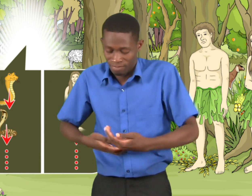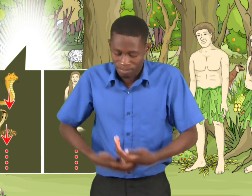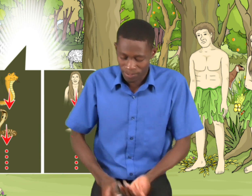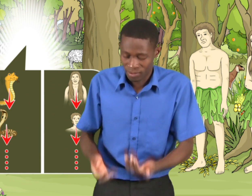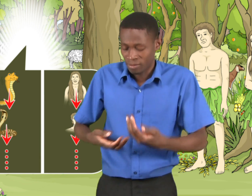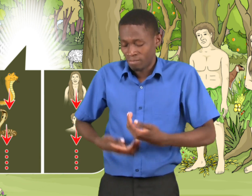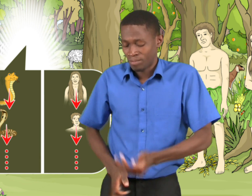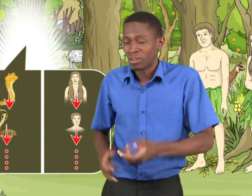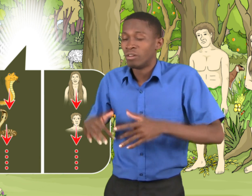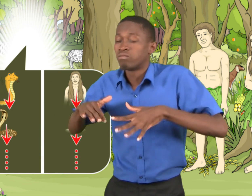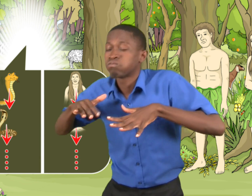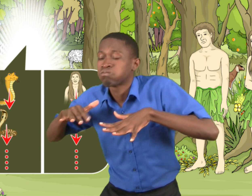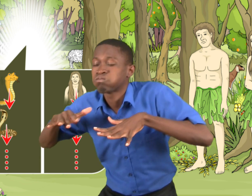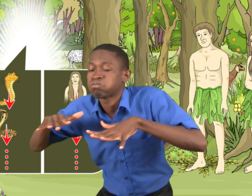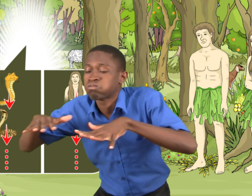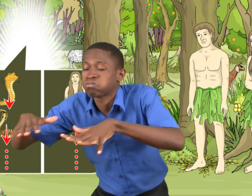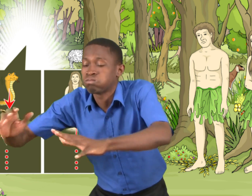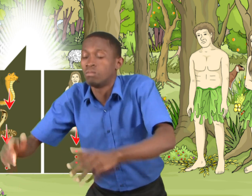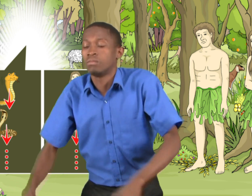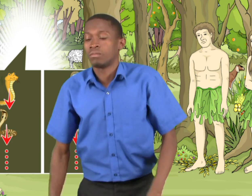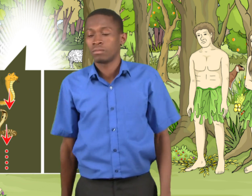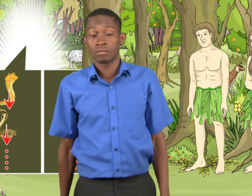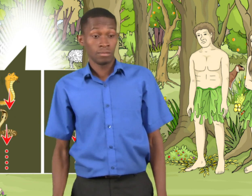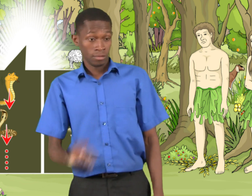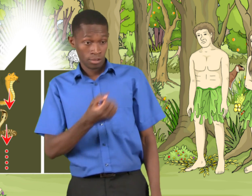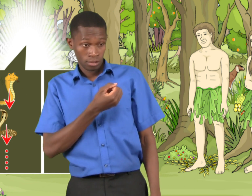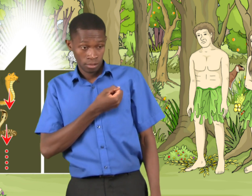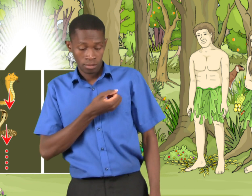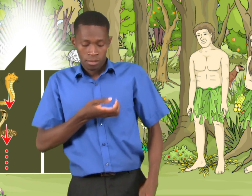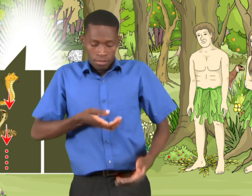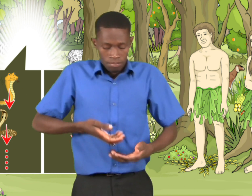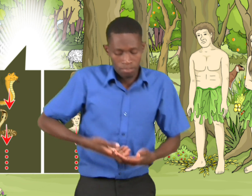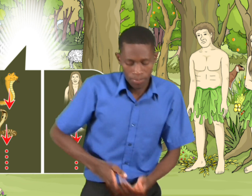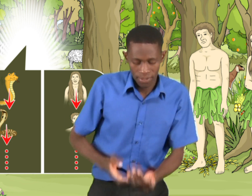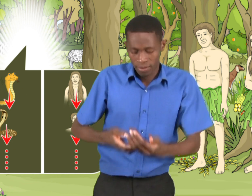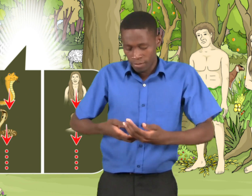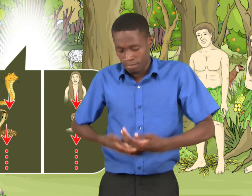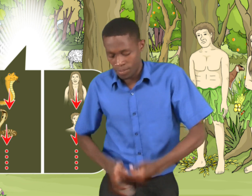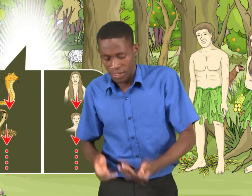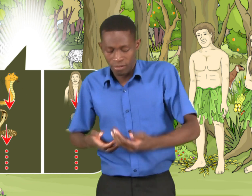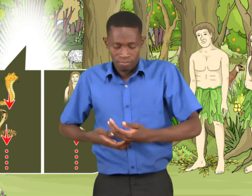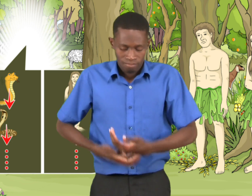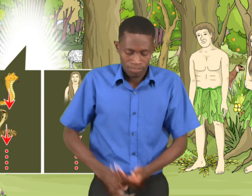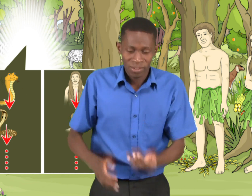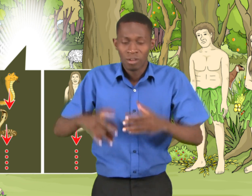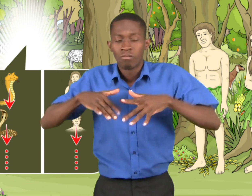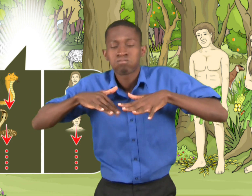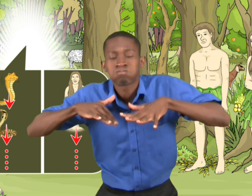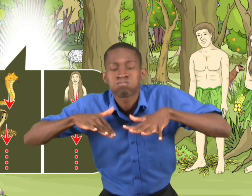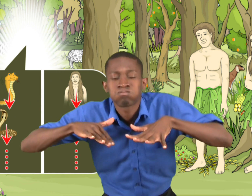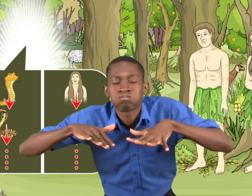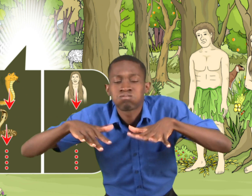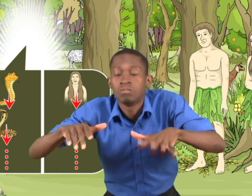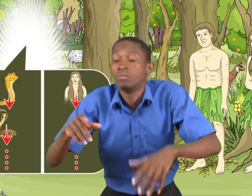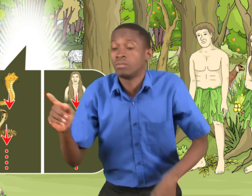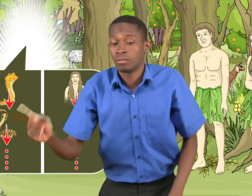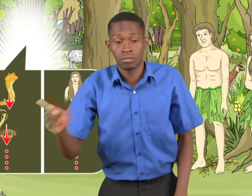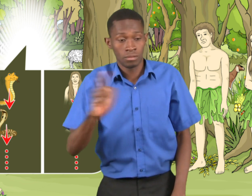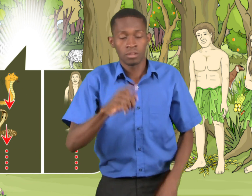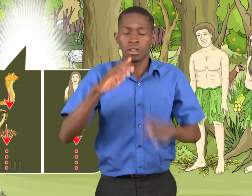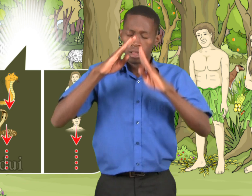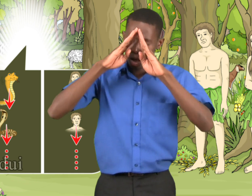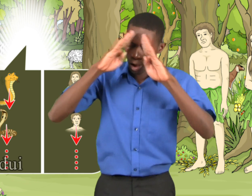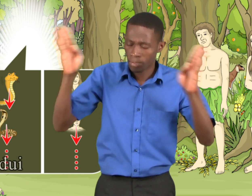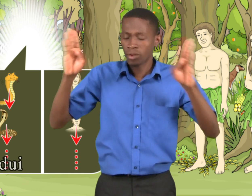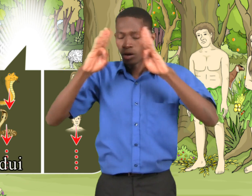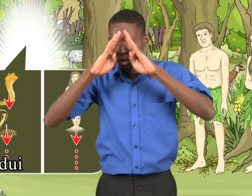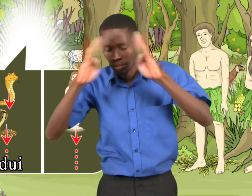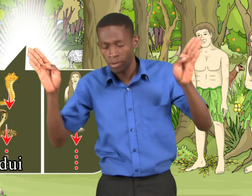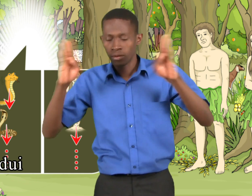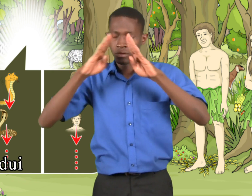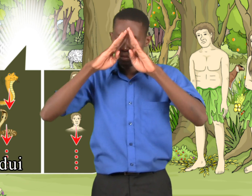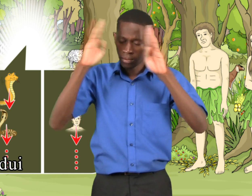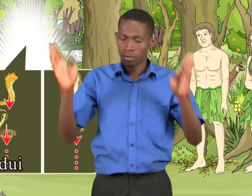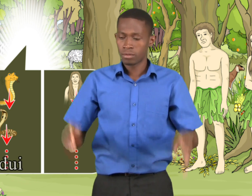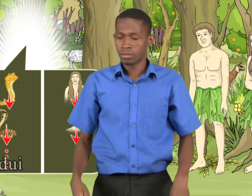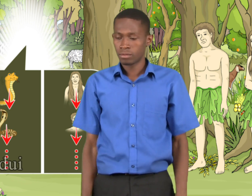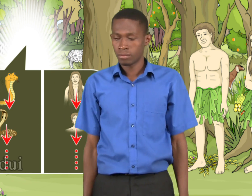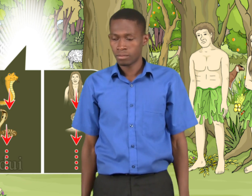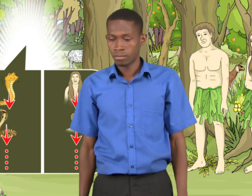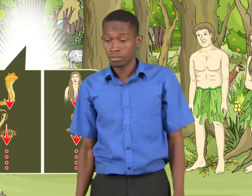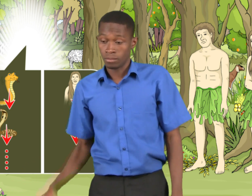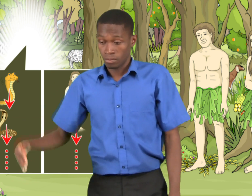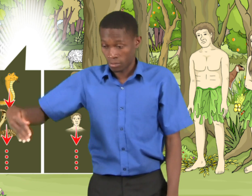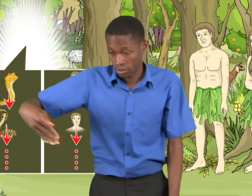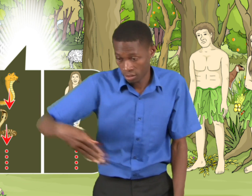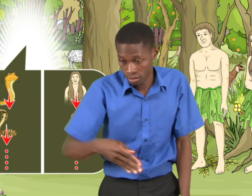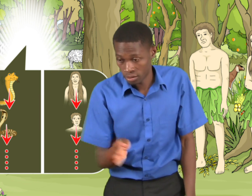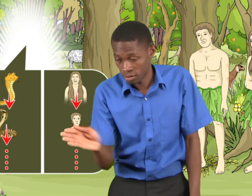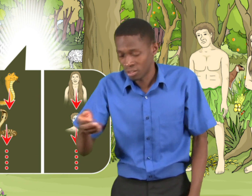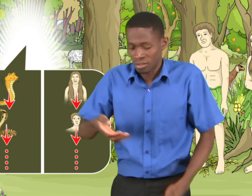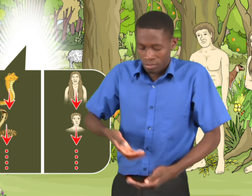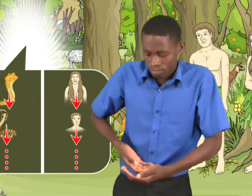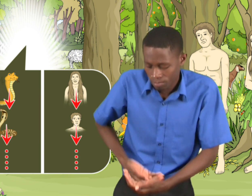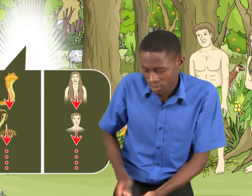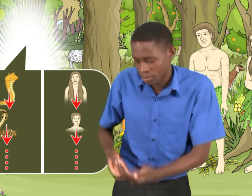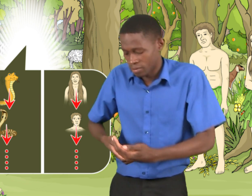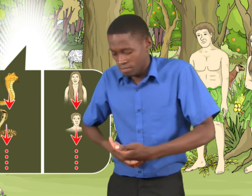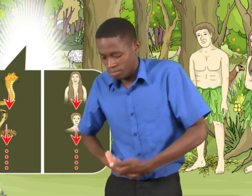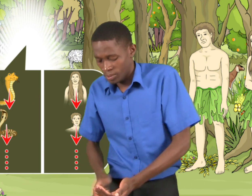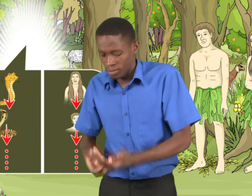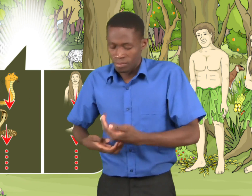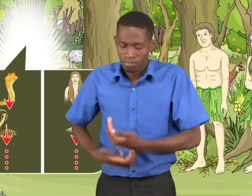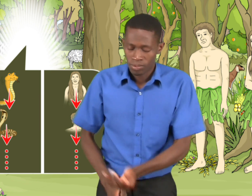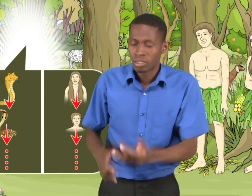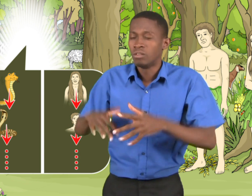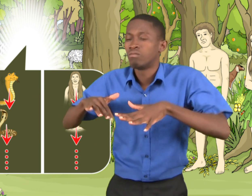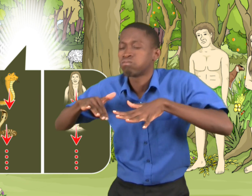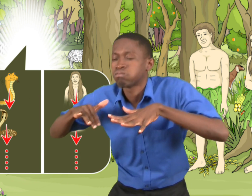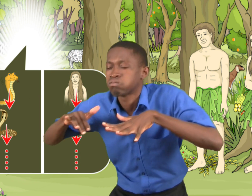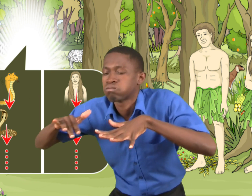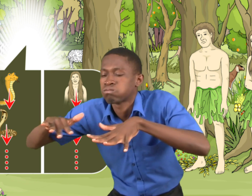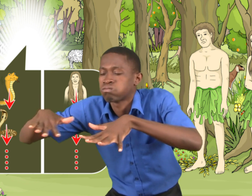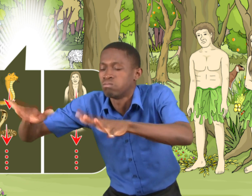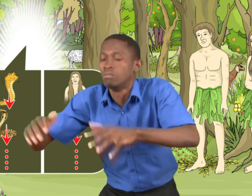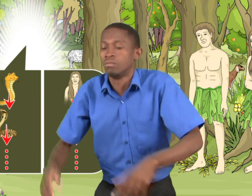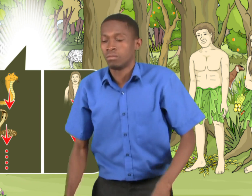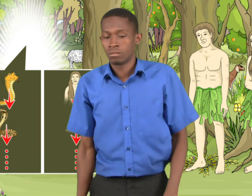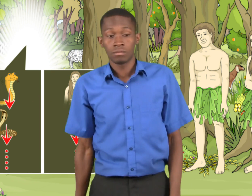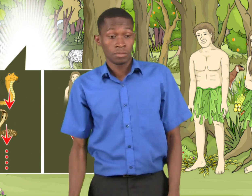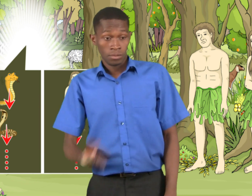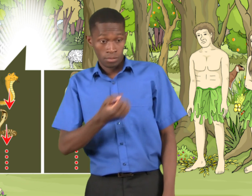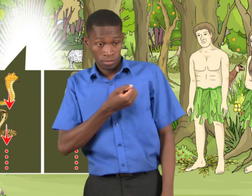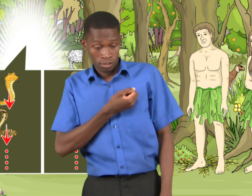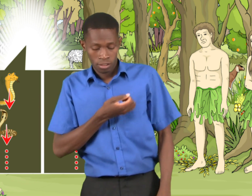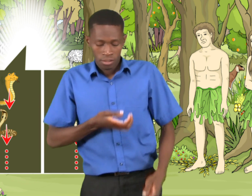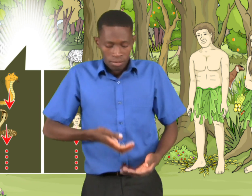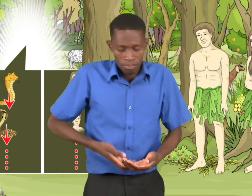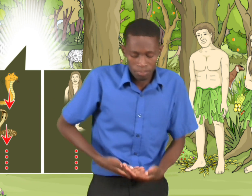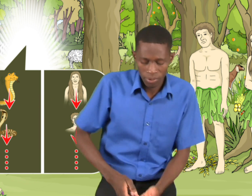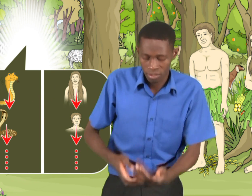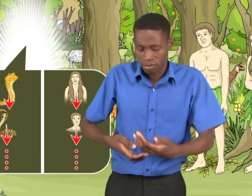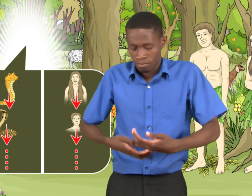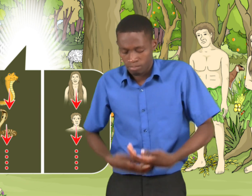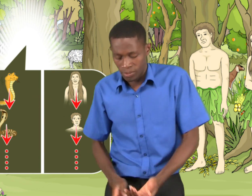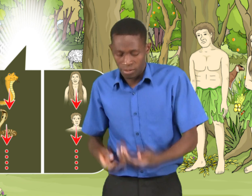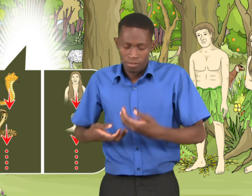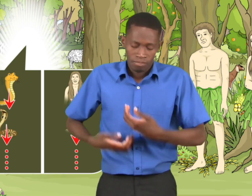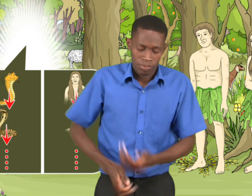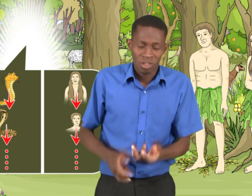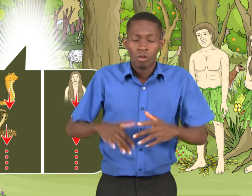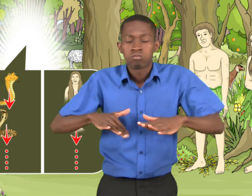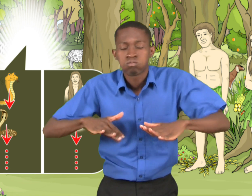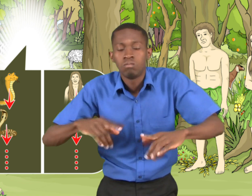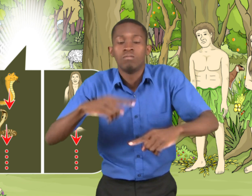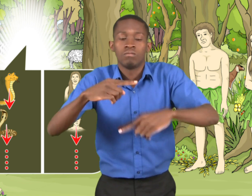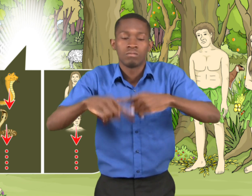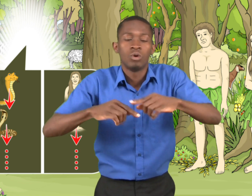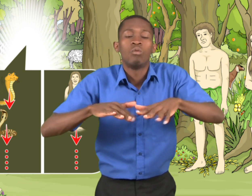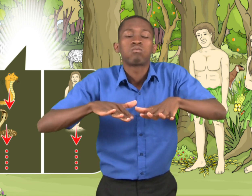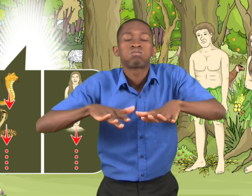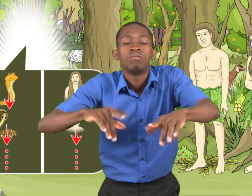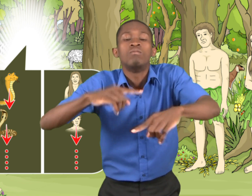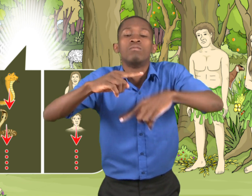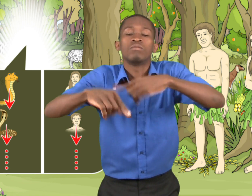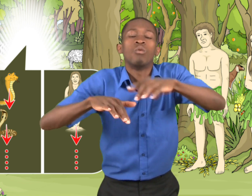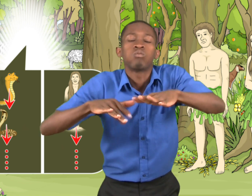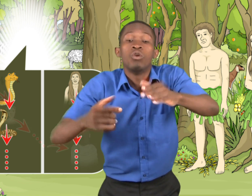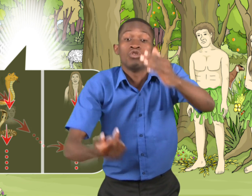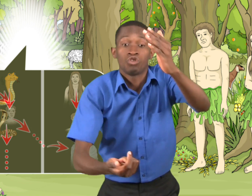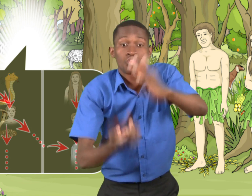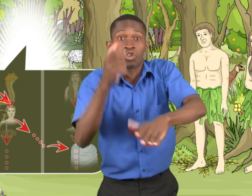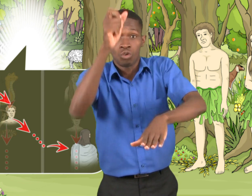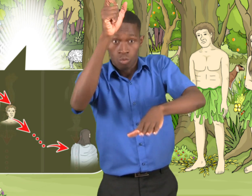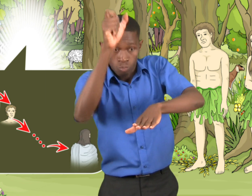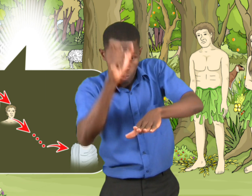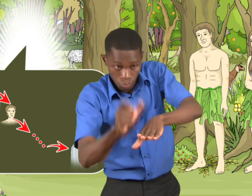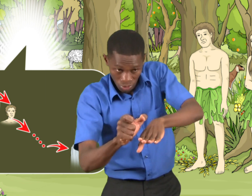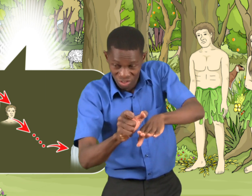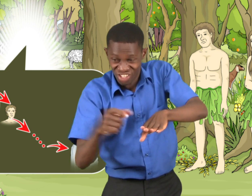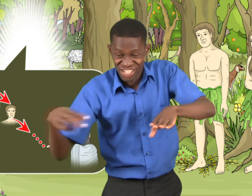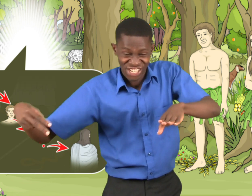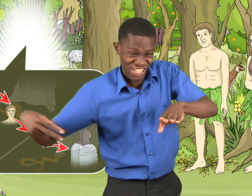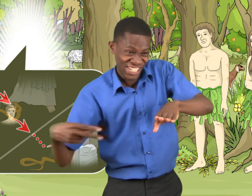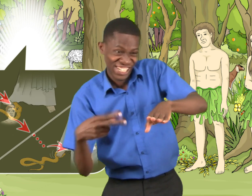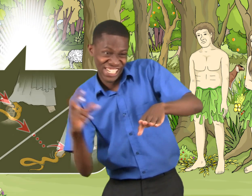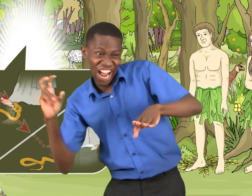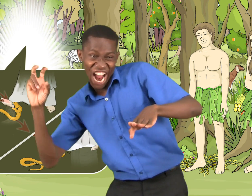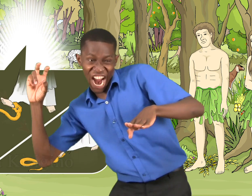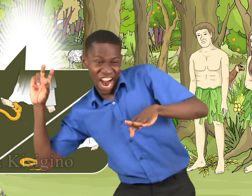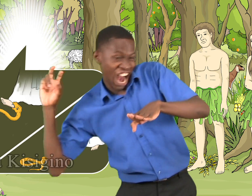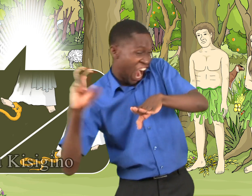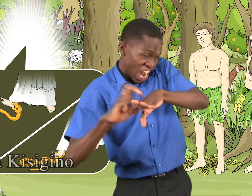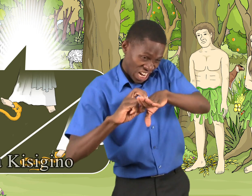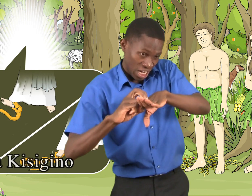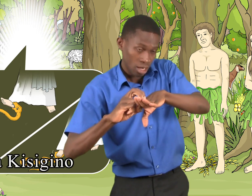And I will put enmity between you and the woman, and between your seed and her seed.